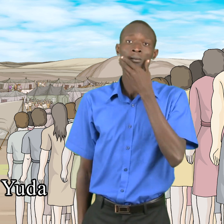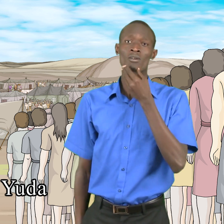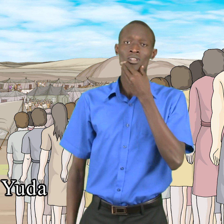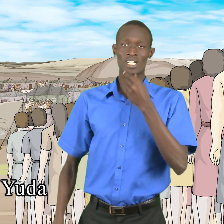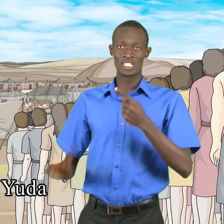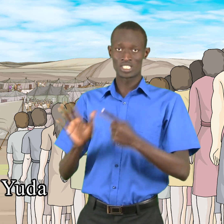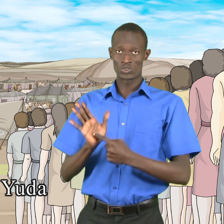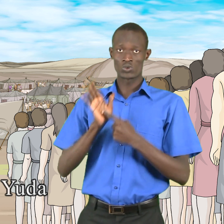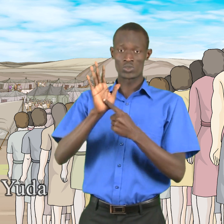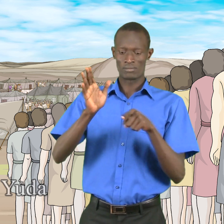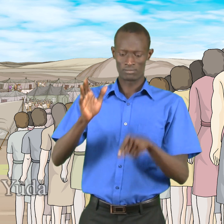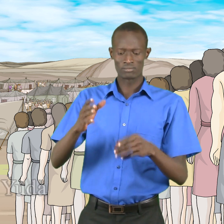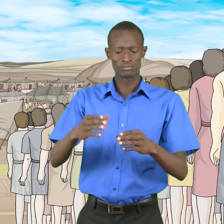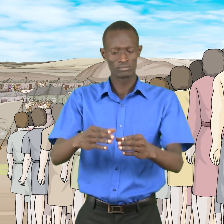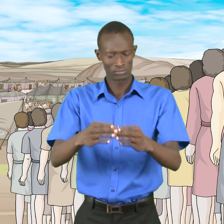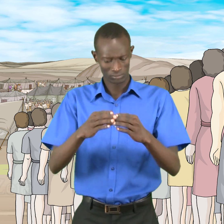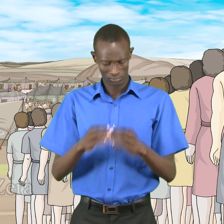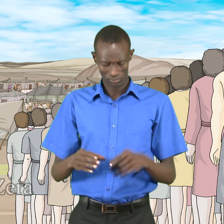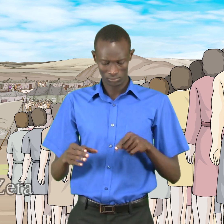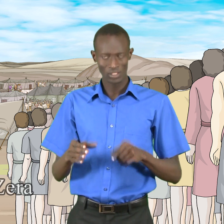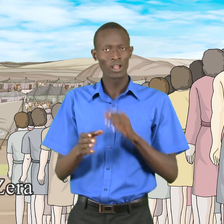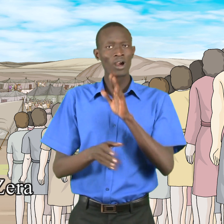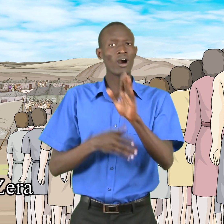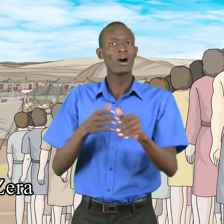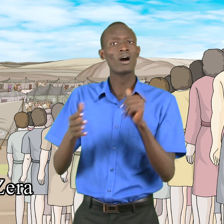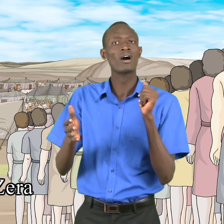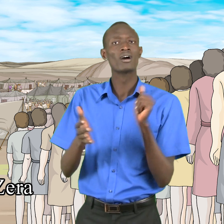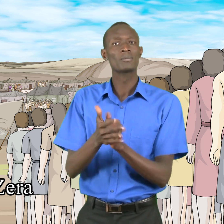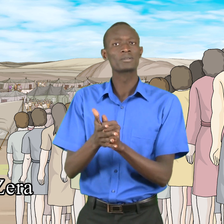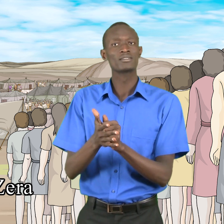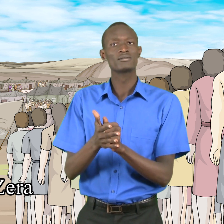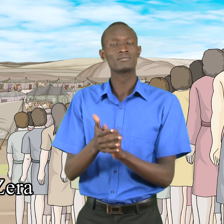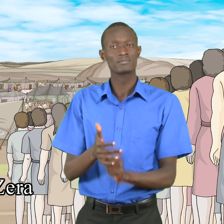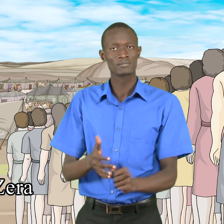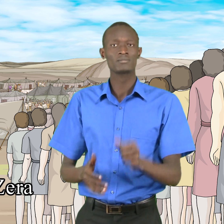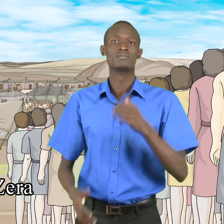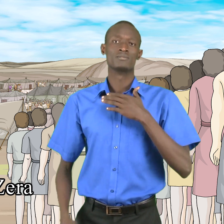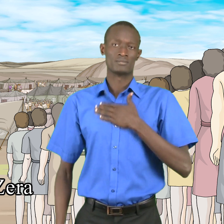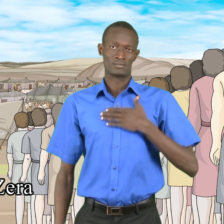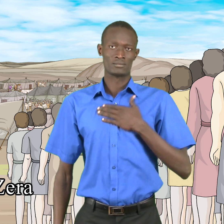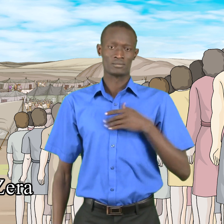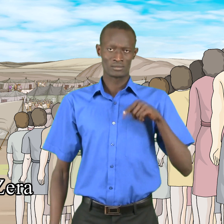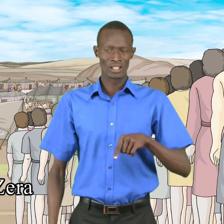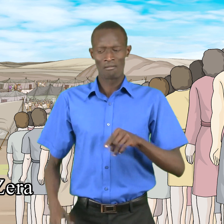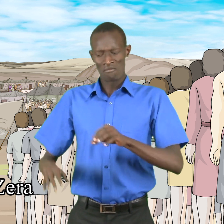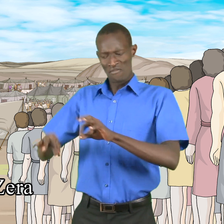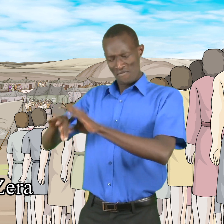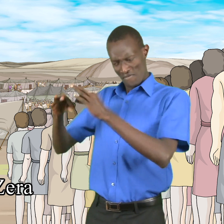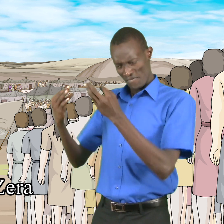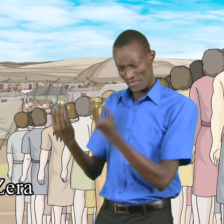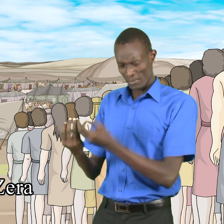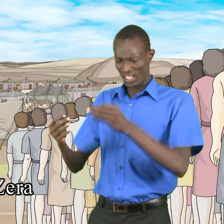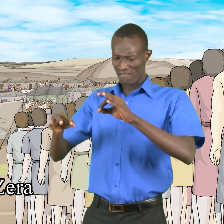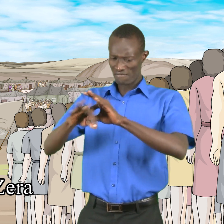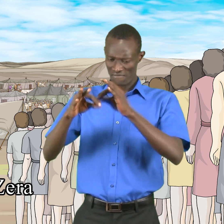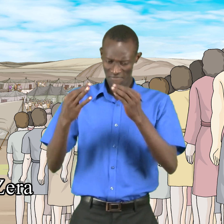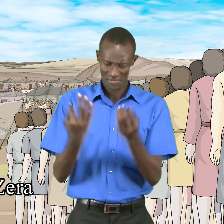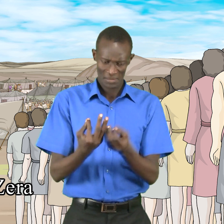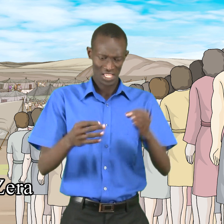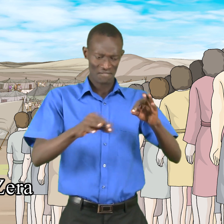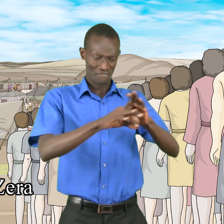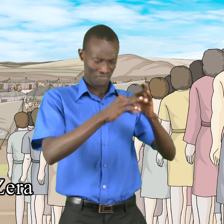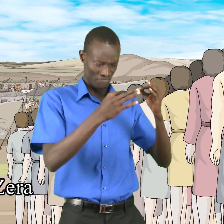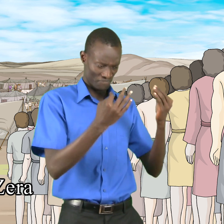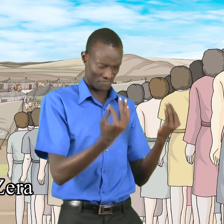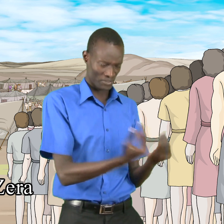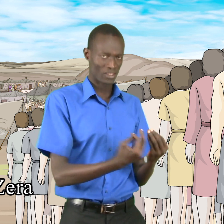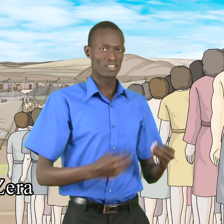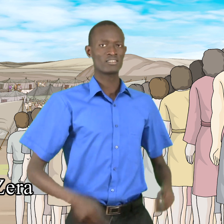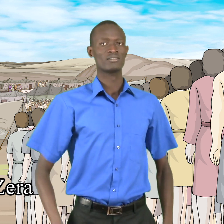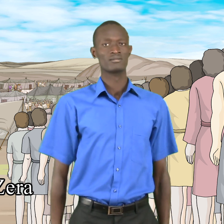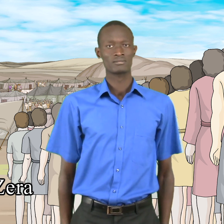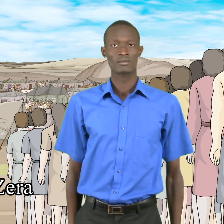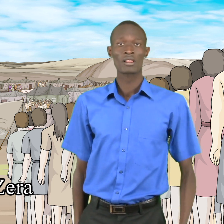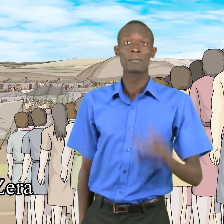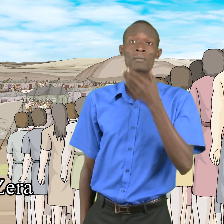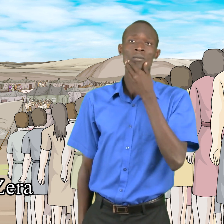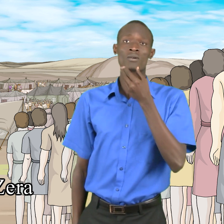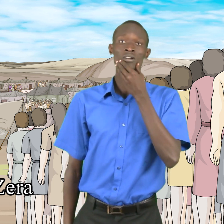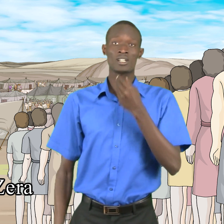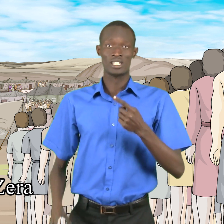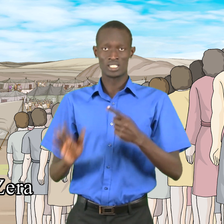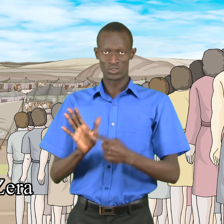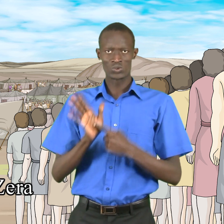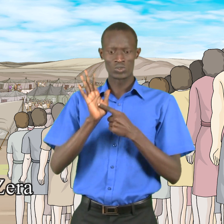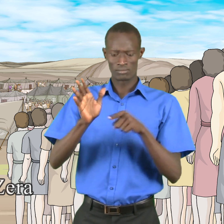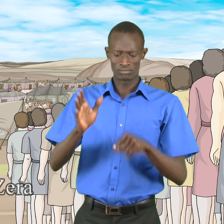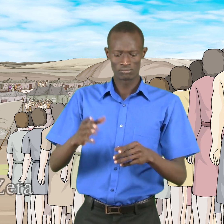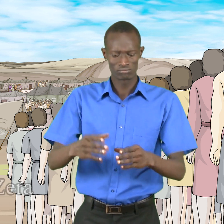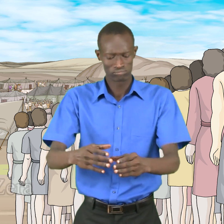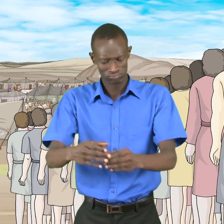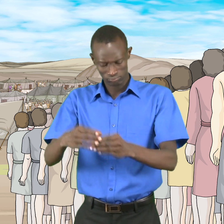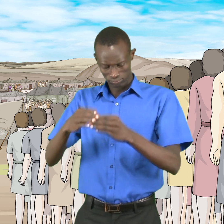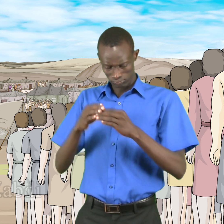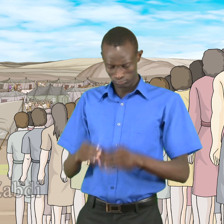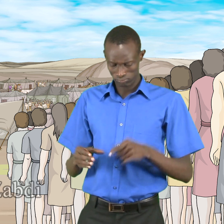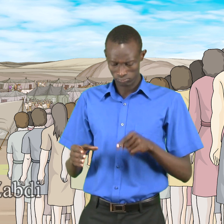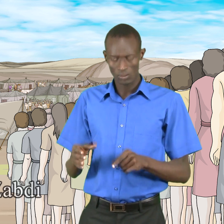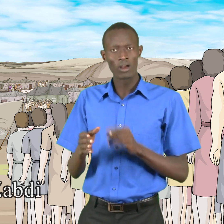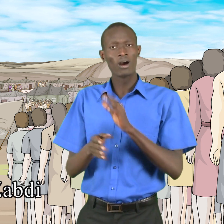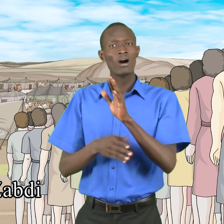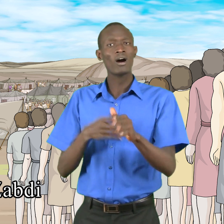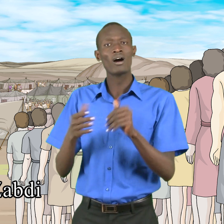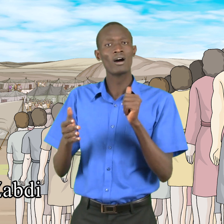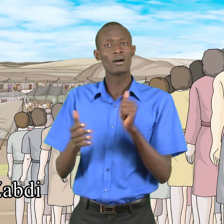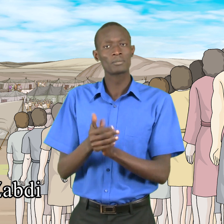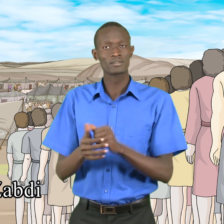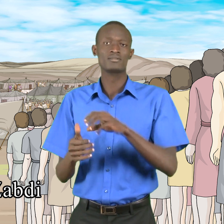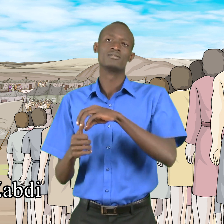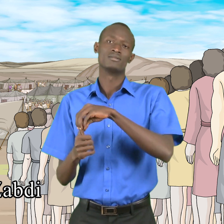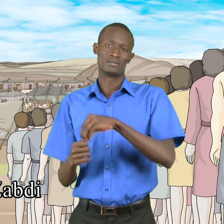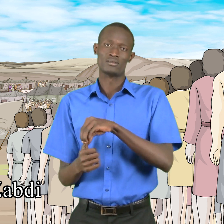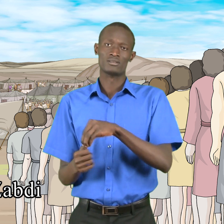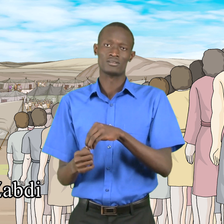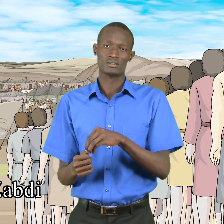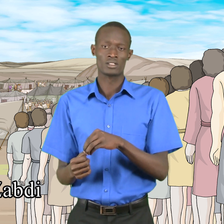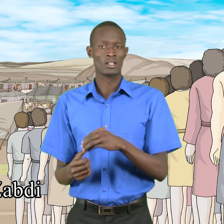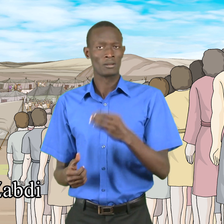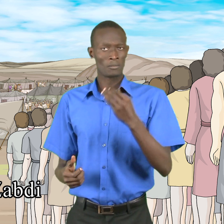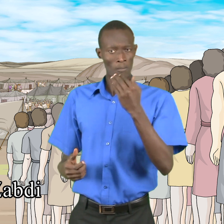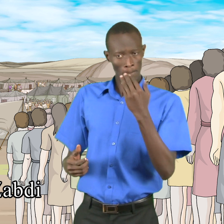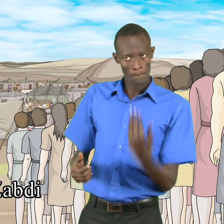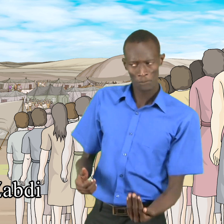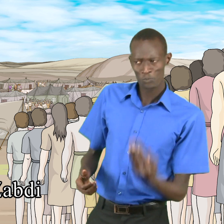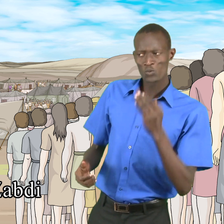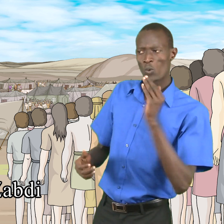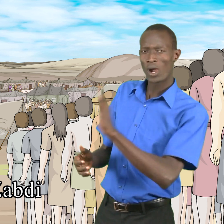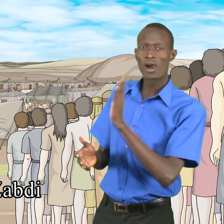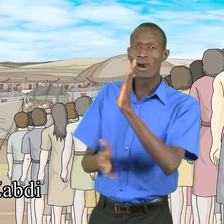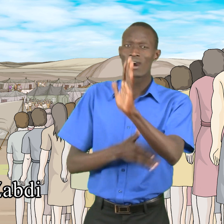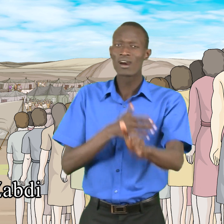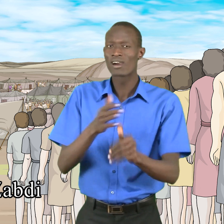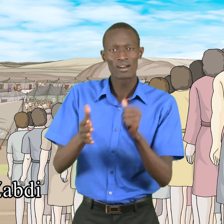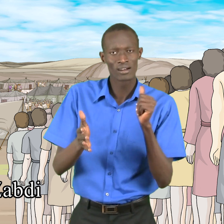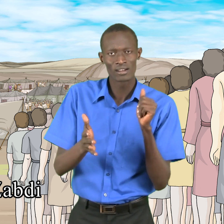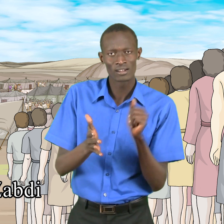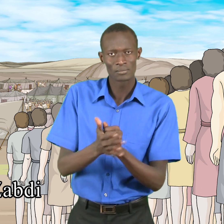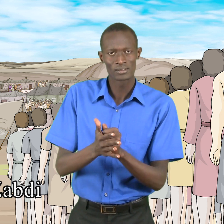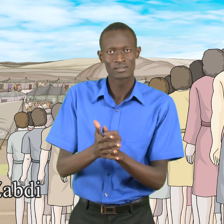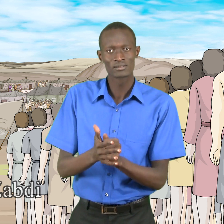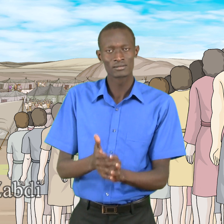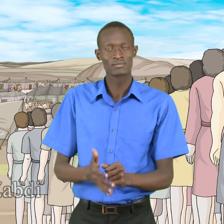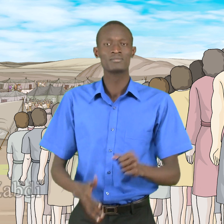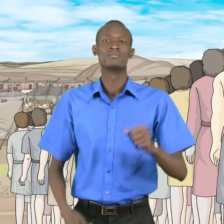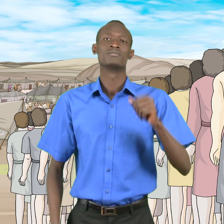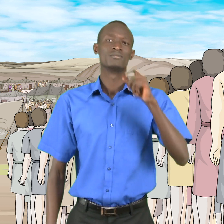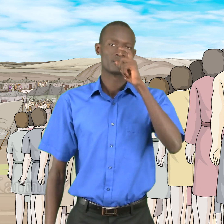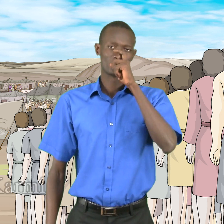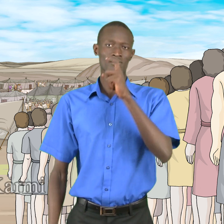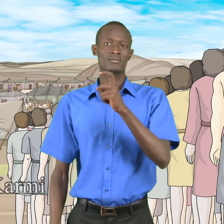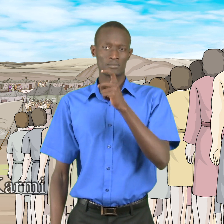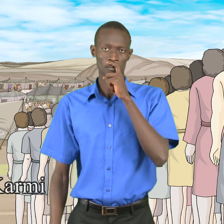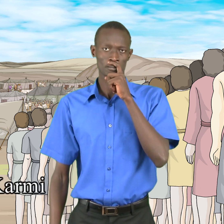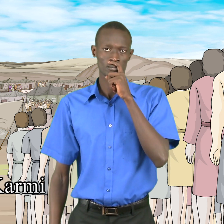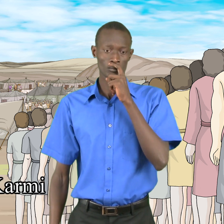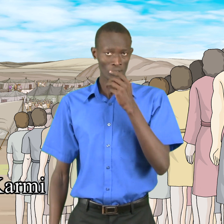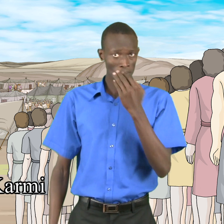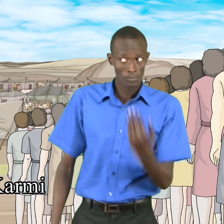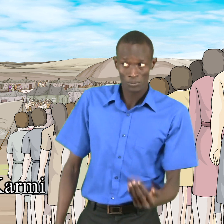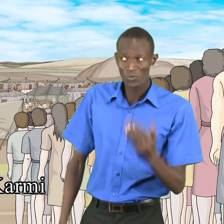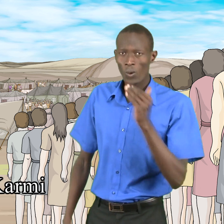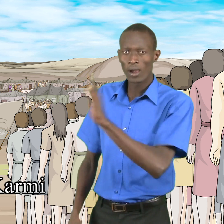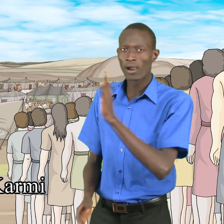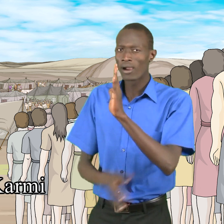He had the clans of Judah come forward, and the clan of the Zerahites was selected. He had the clan of the Zerahites come forward, and the family of Zabdi was selected.